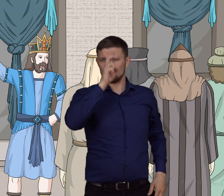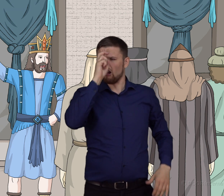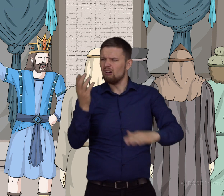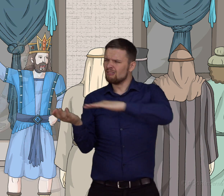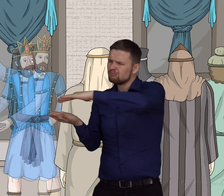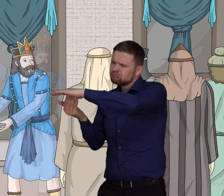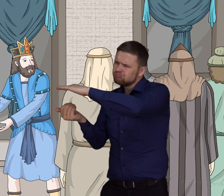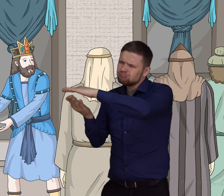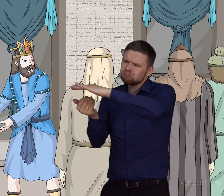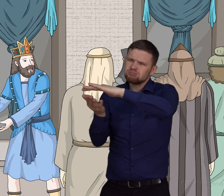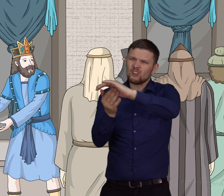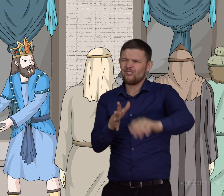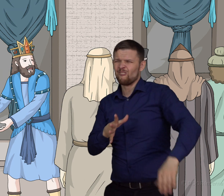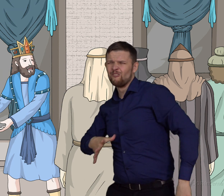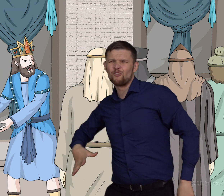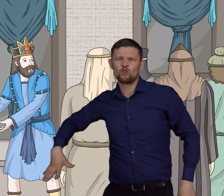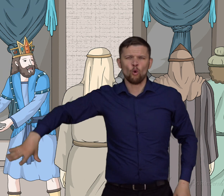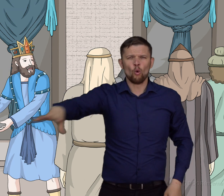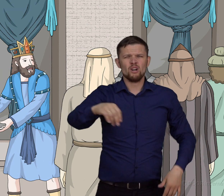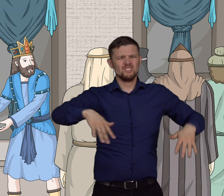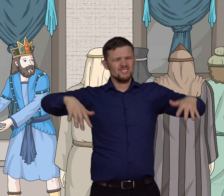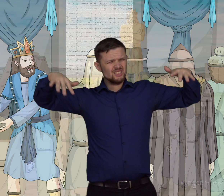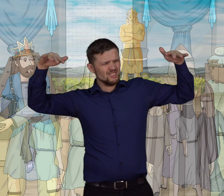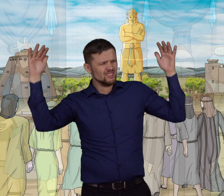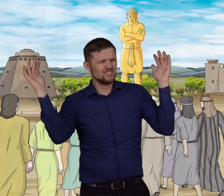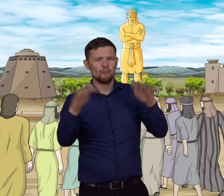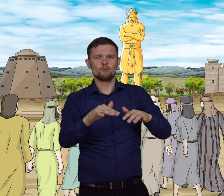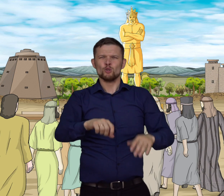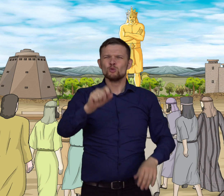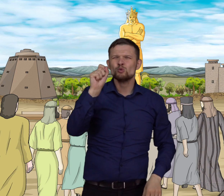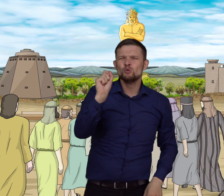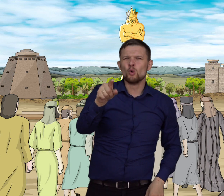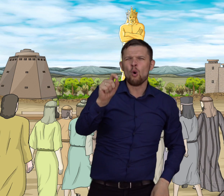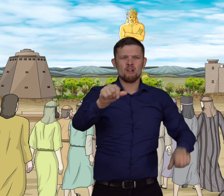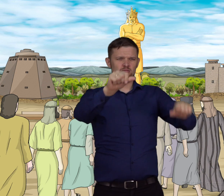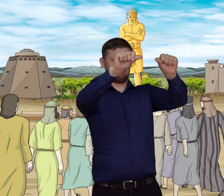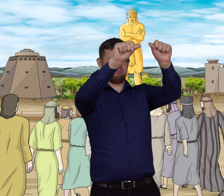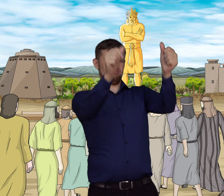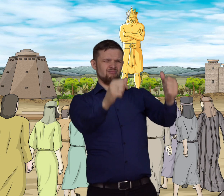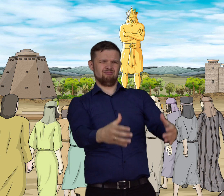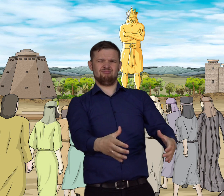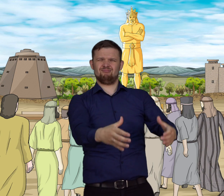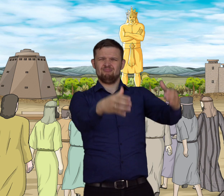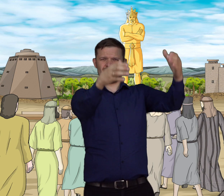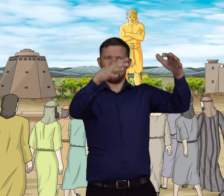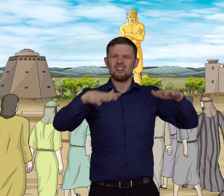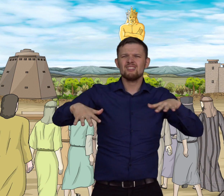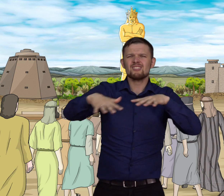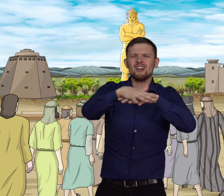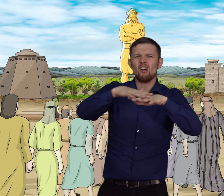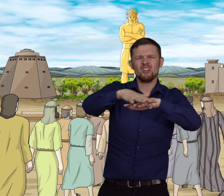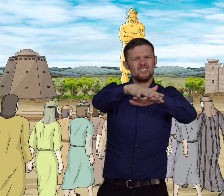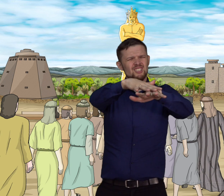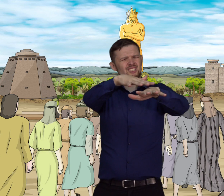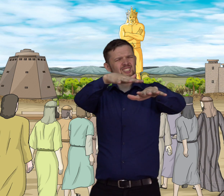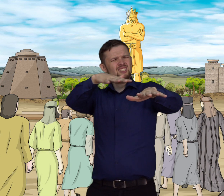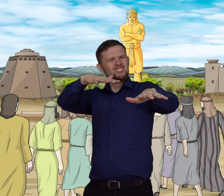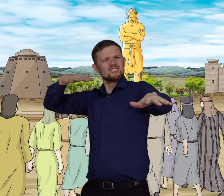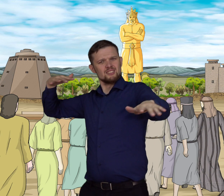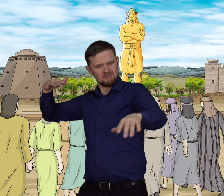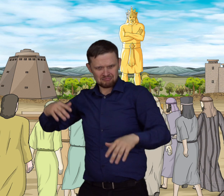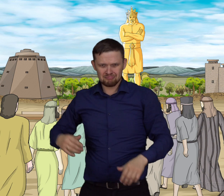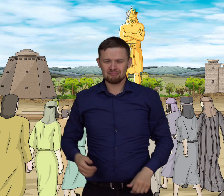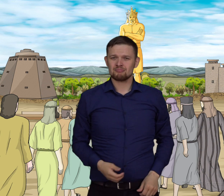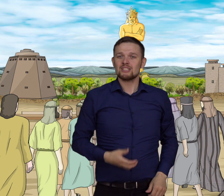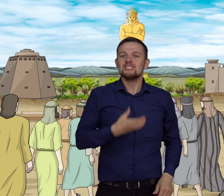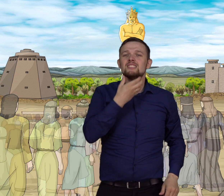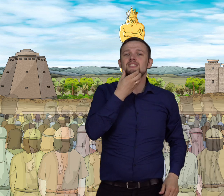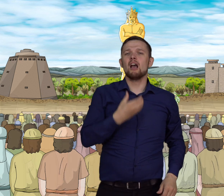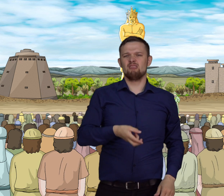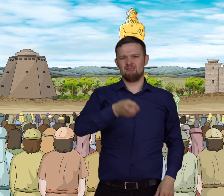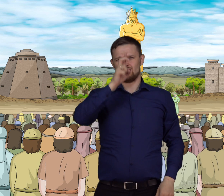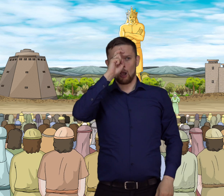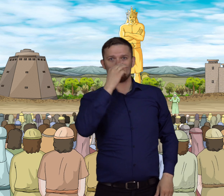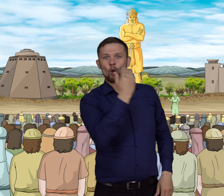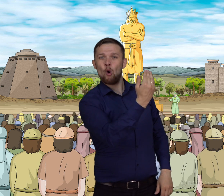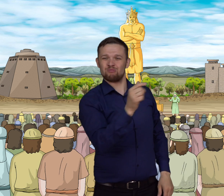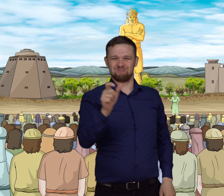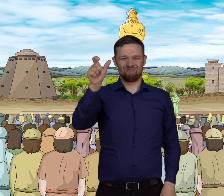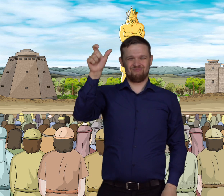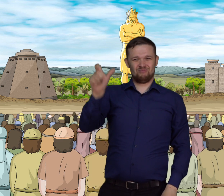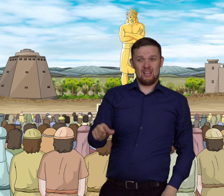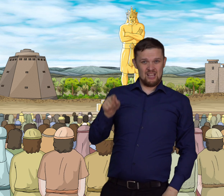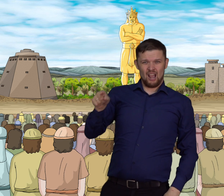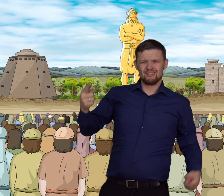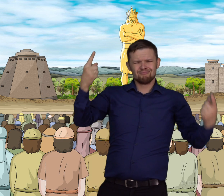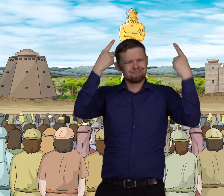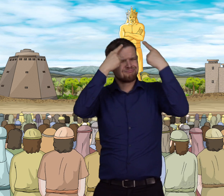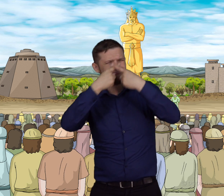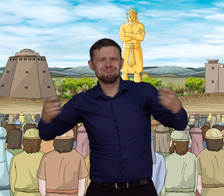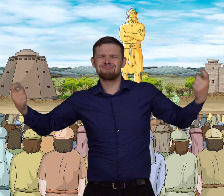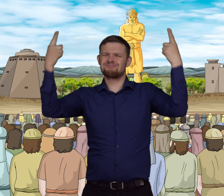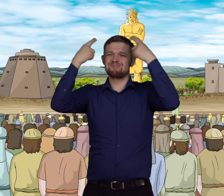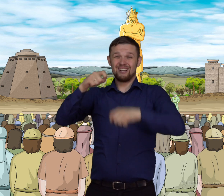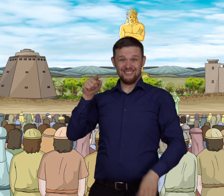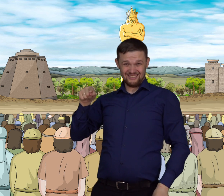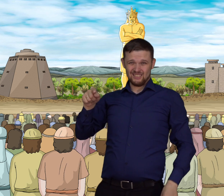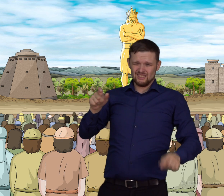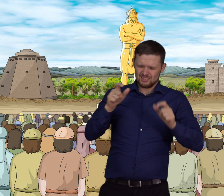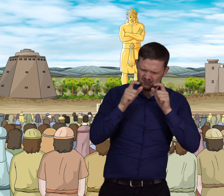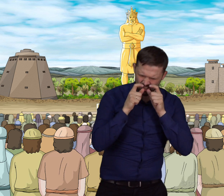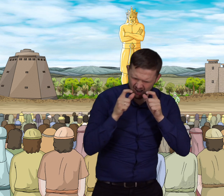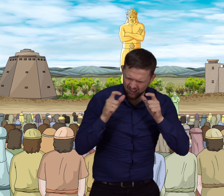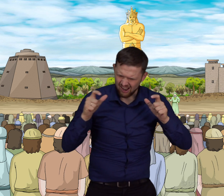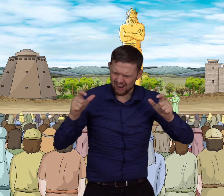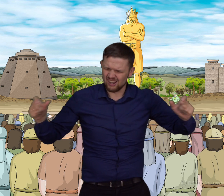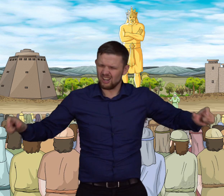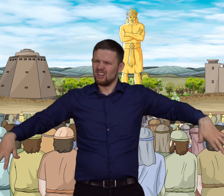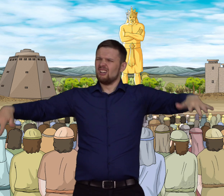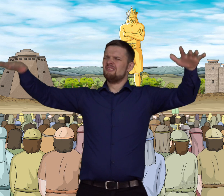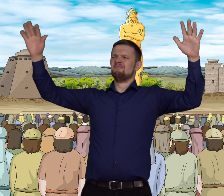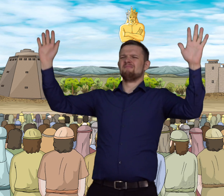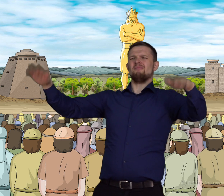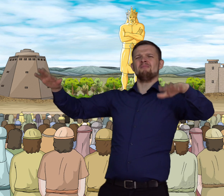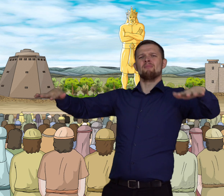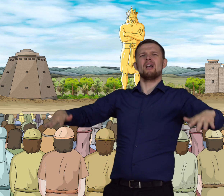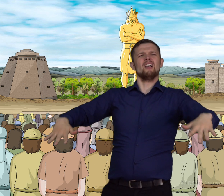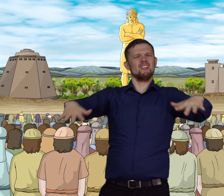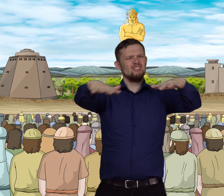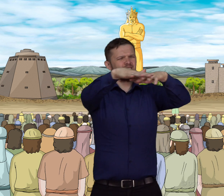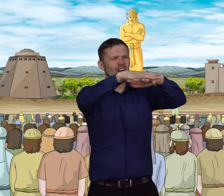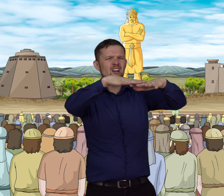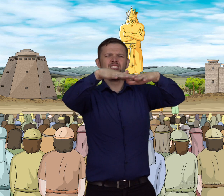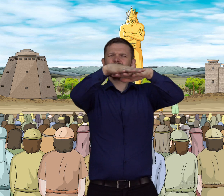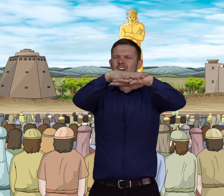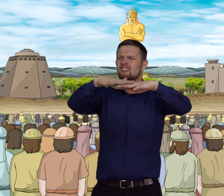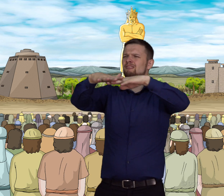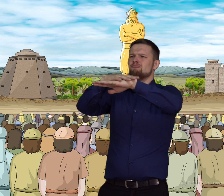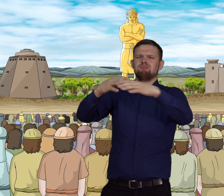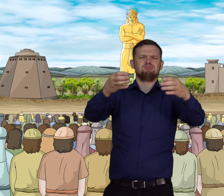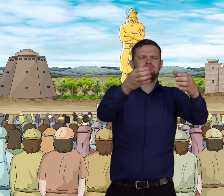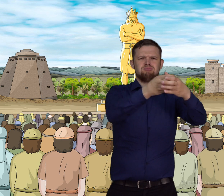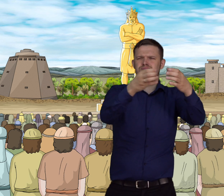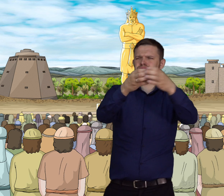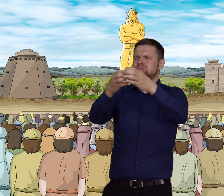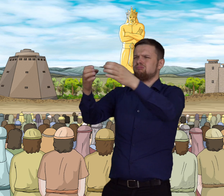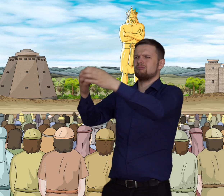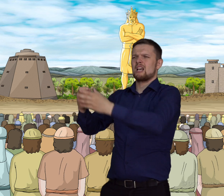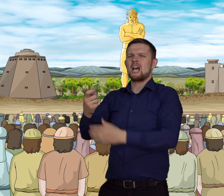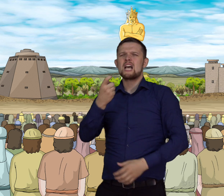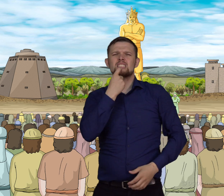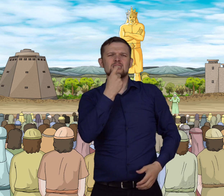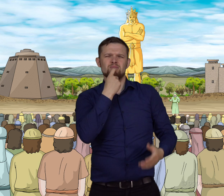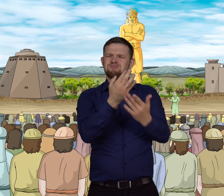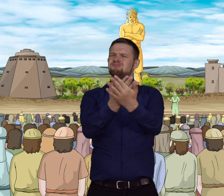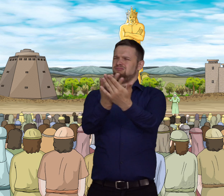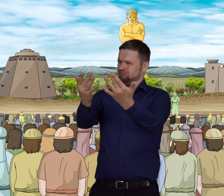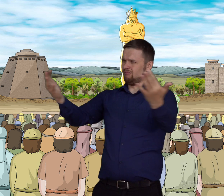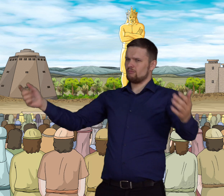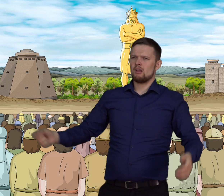So the satraps, prefects, governors, advisers, treasurers, judges, magistrates, and all the rulers of the provinces assembled for the dedication of the statue that King Nebuchadnezzar had set up, and they stood before it.